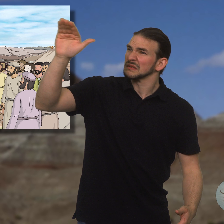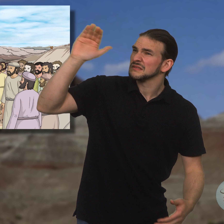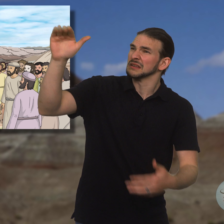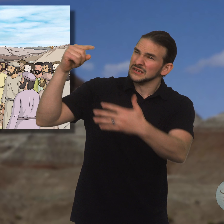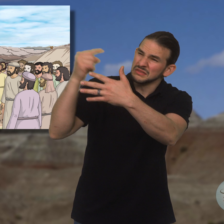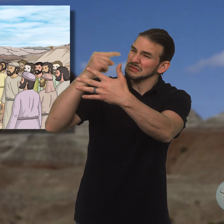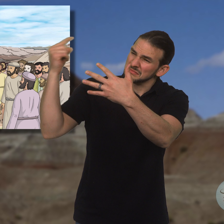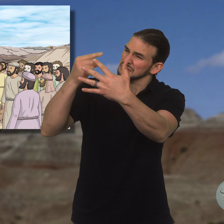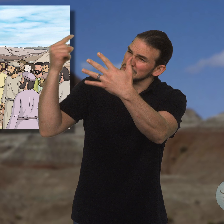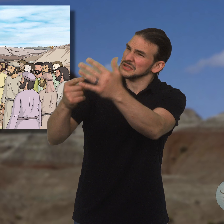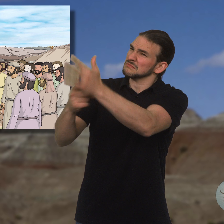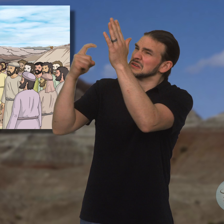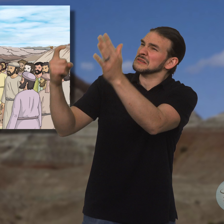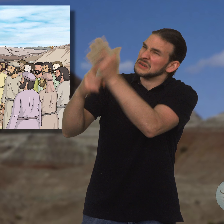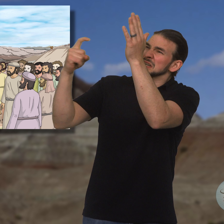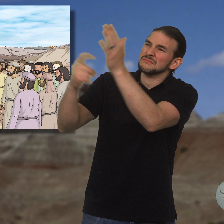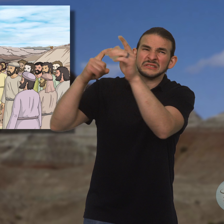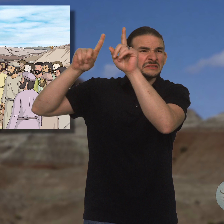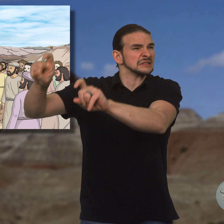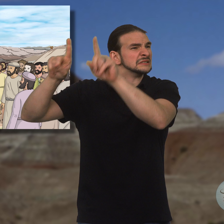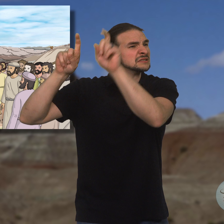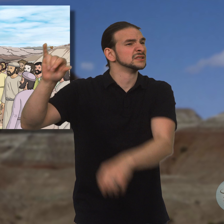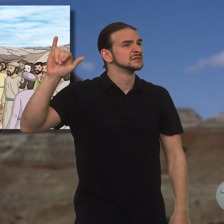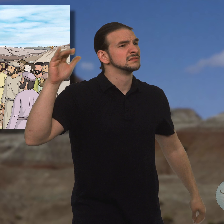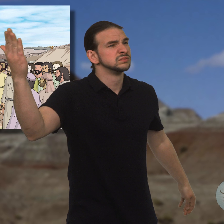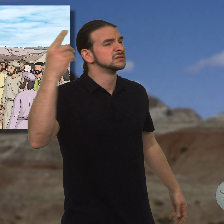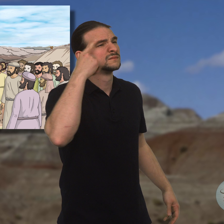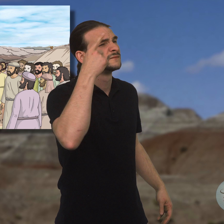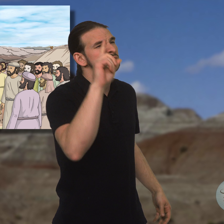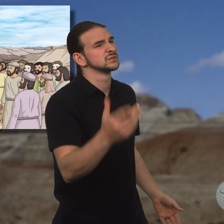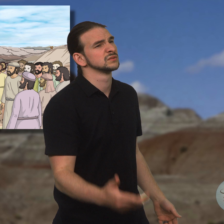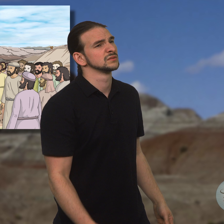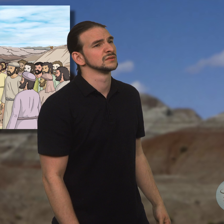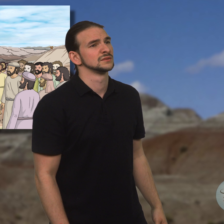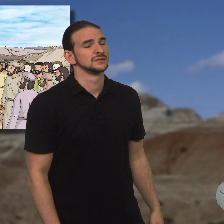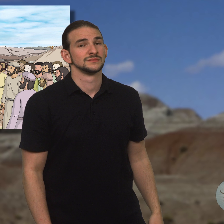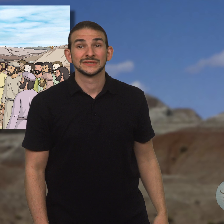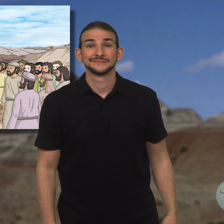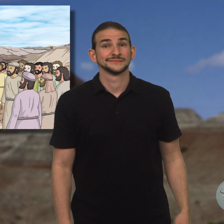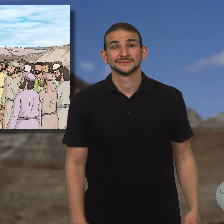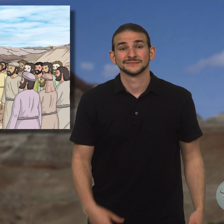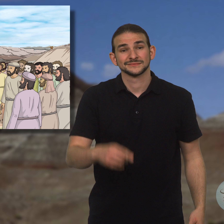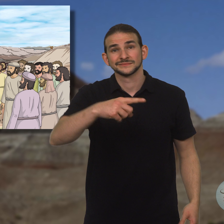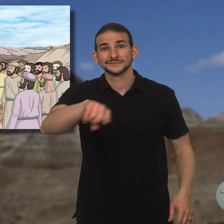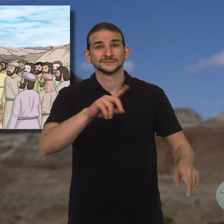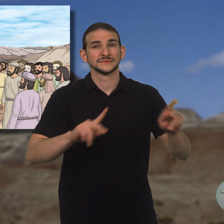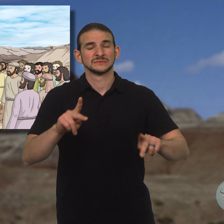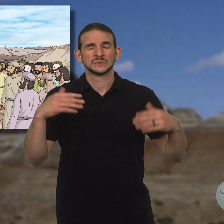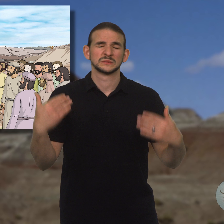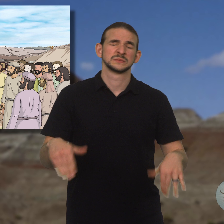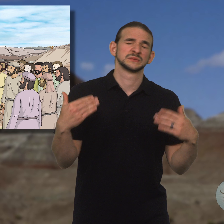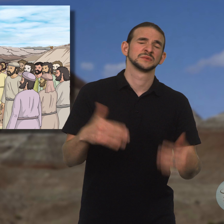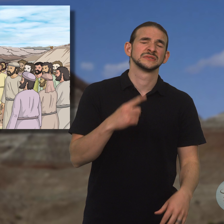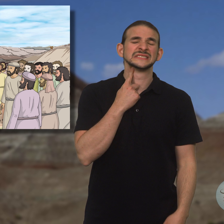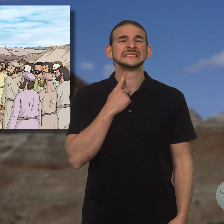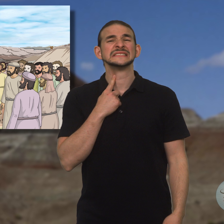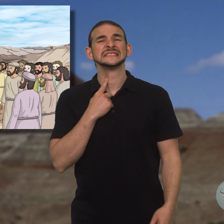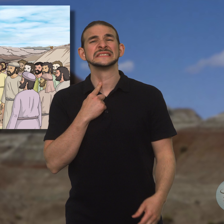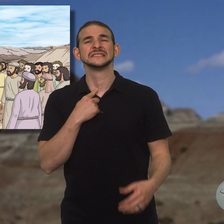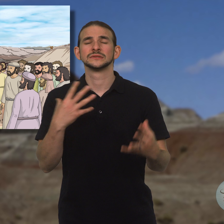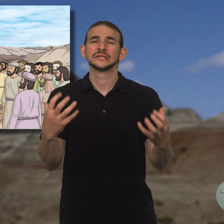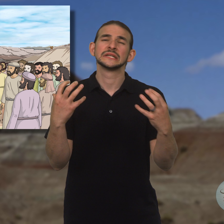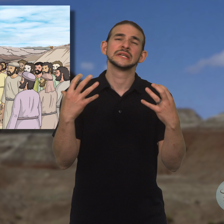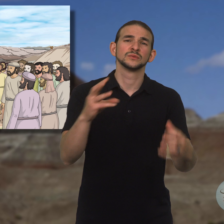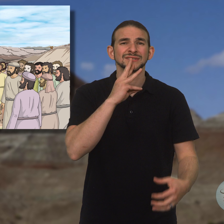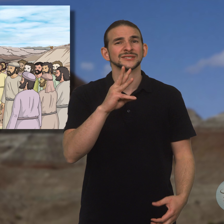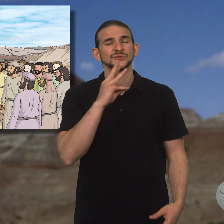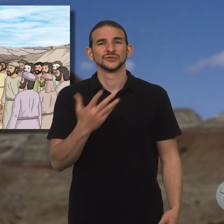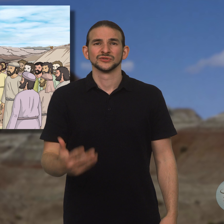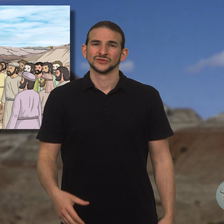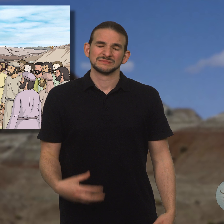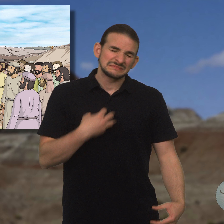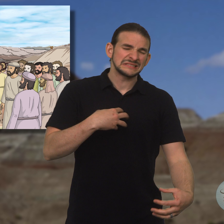“Why do you test the LORD?”